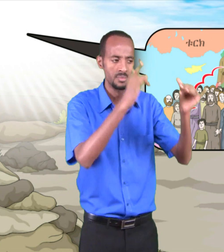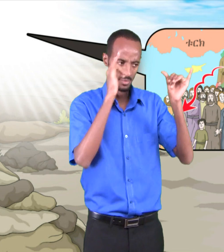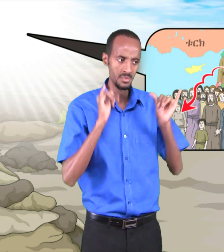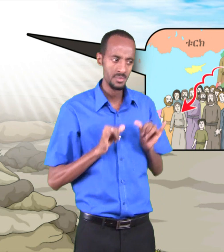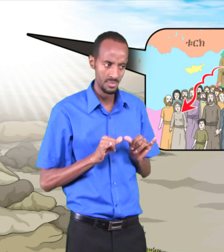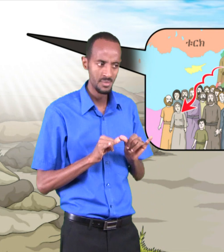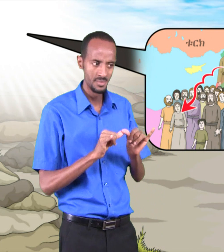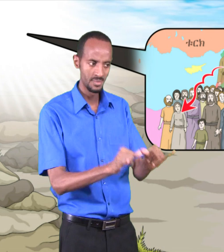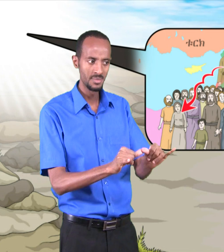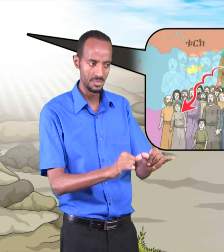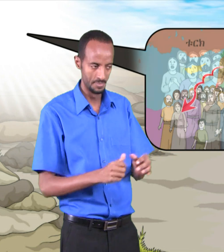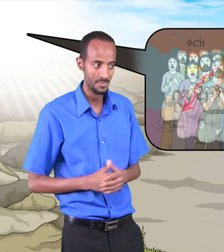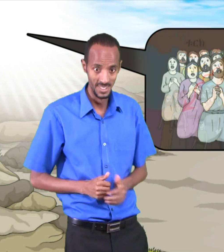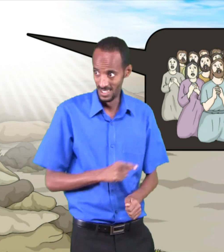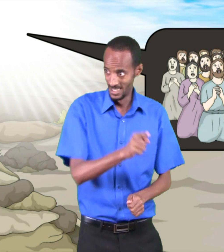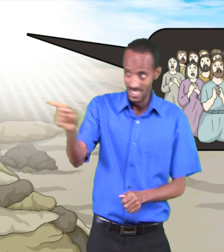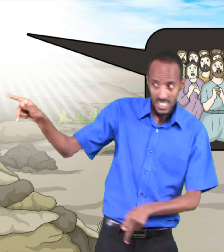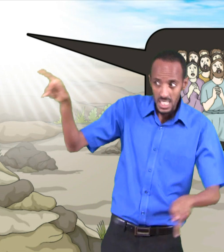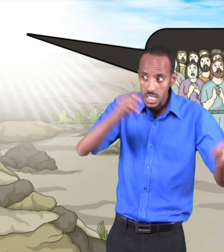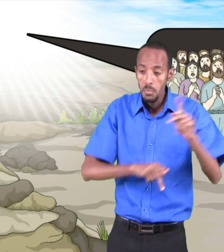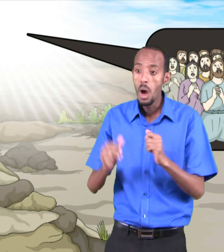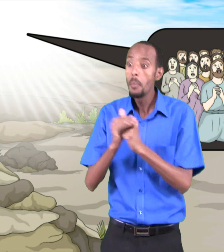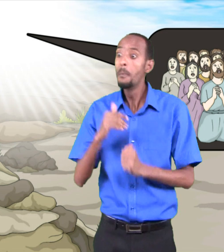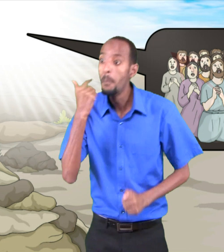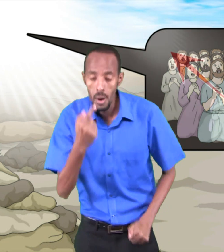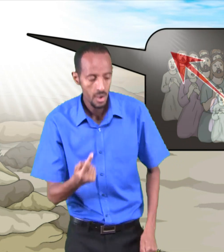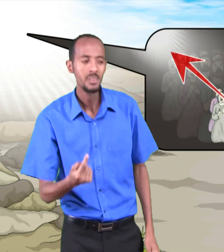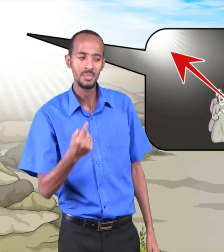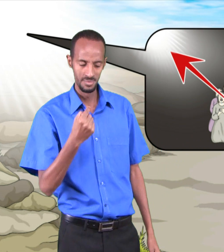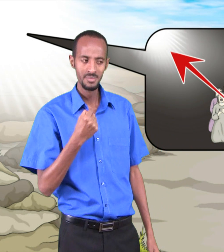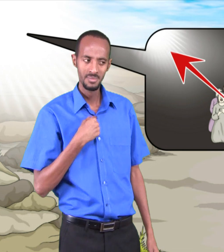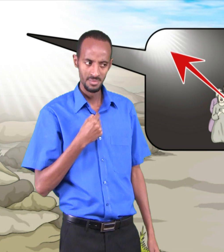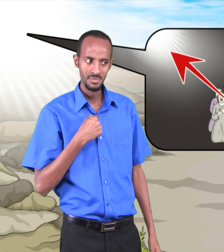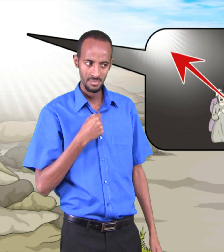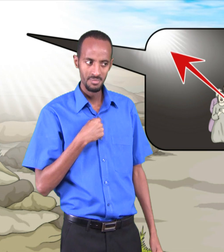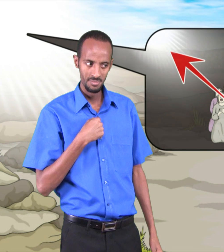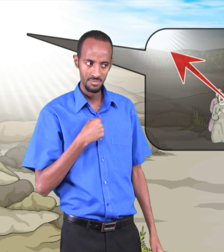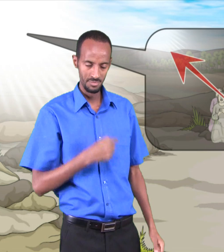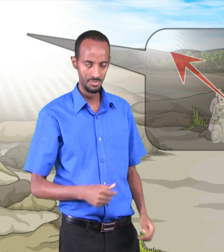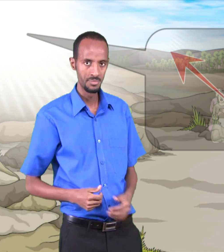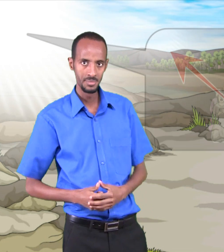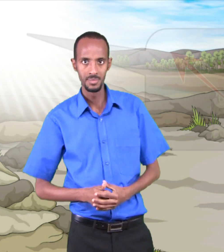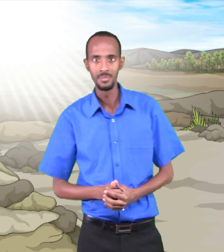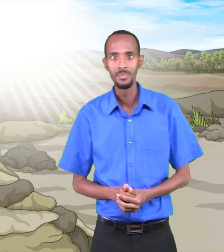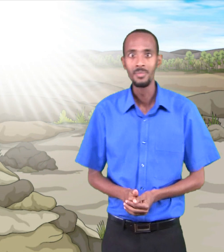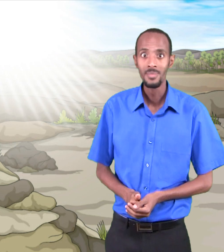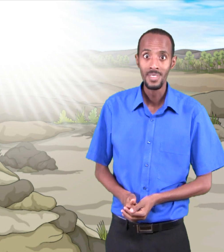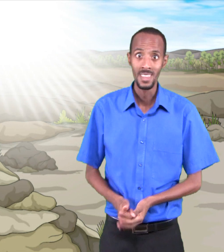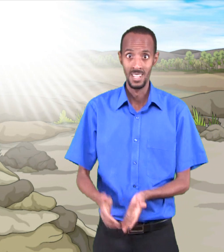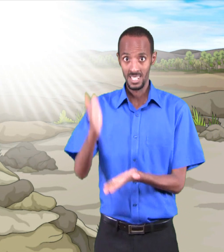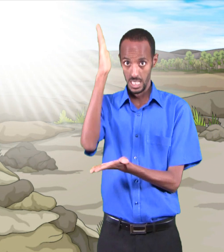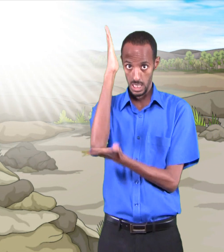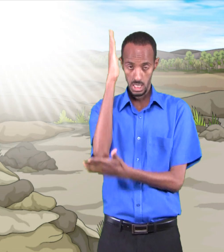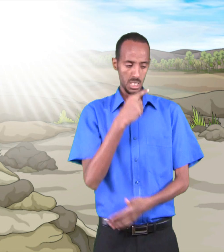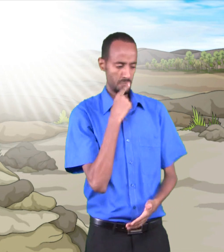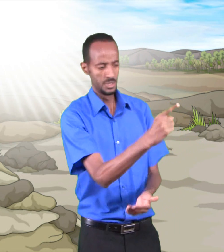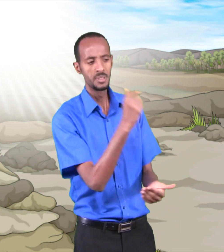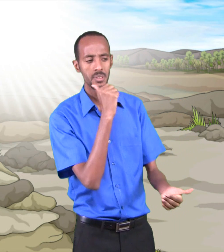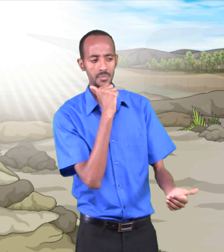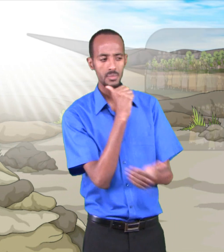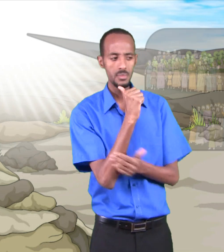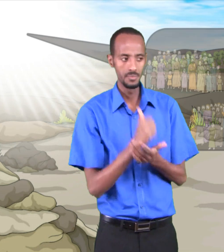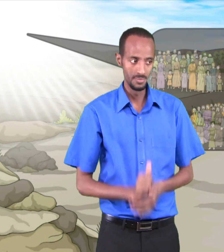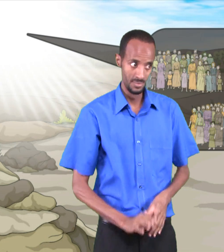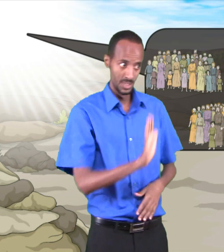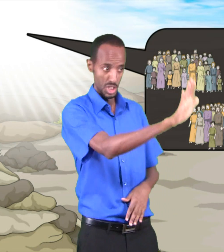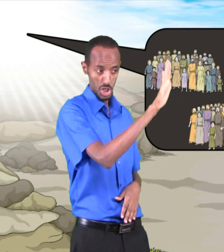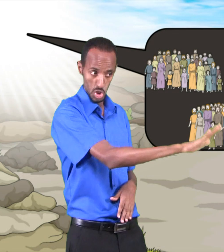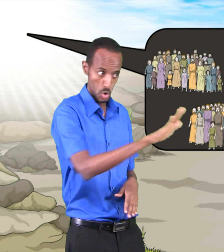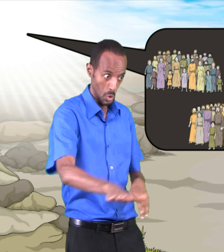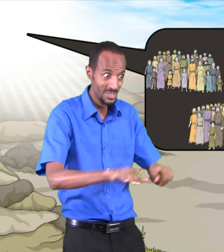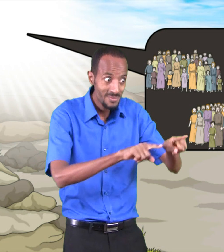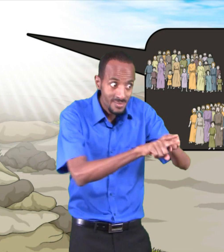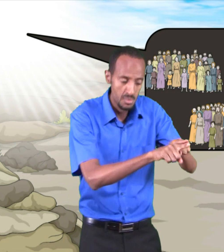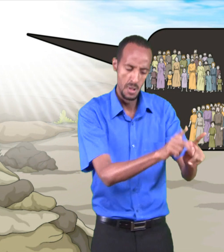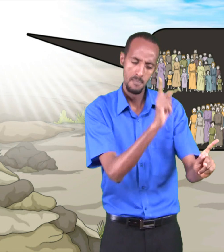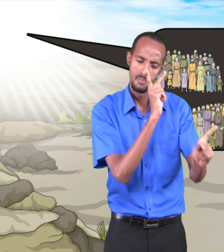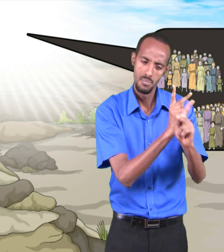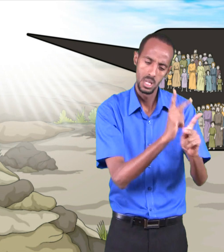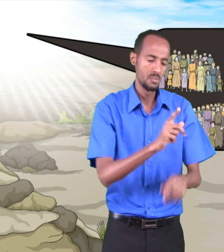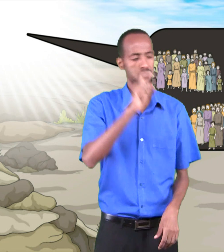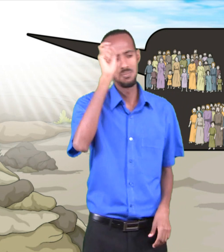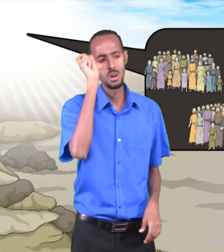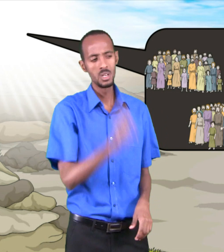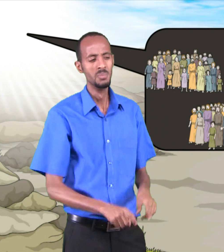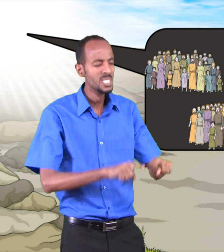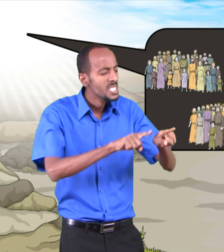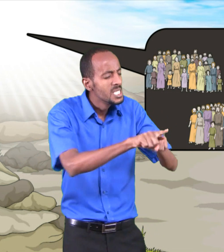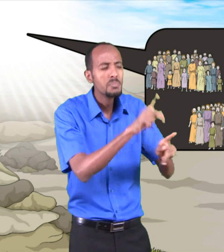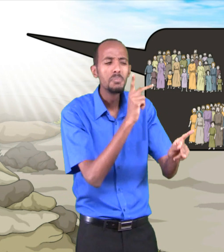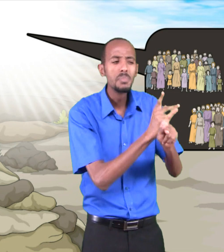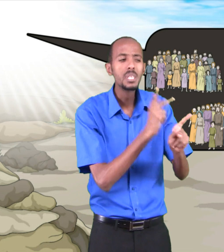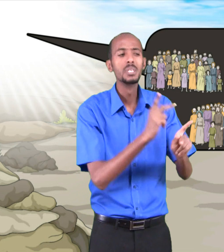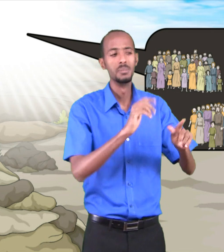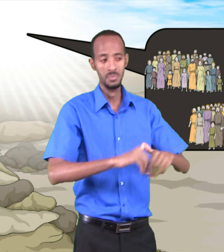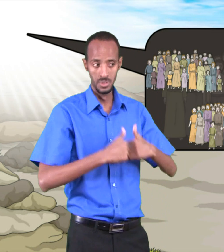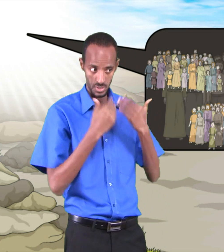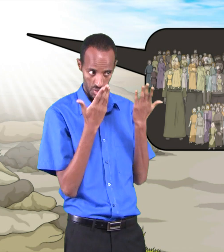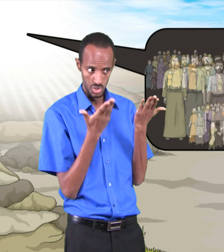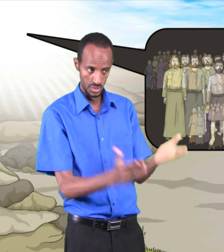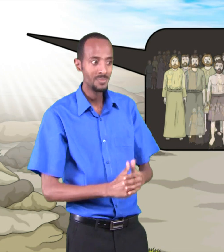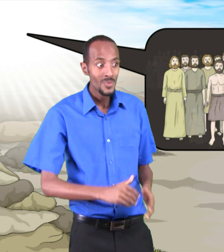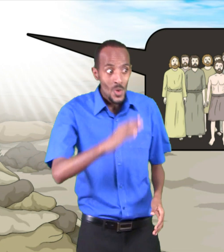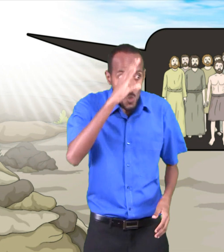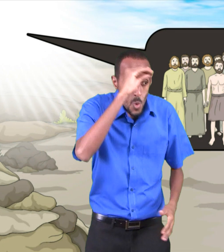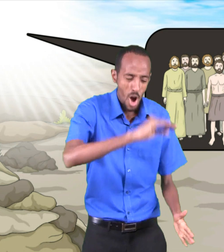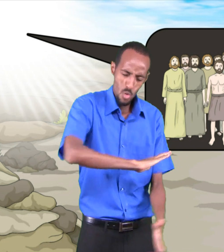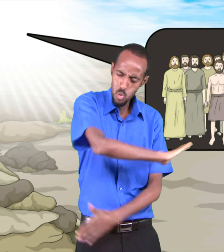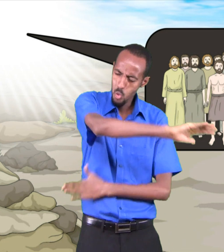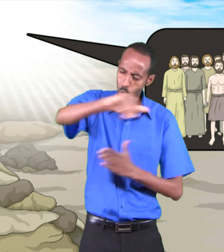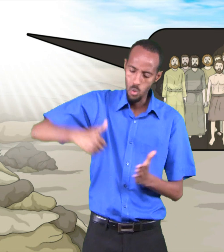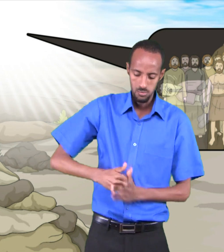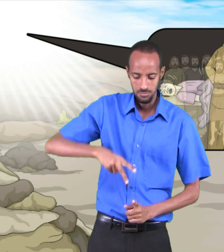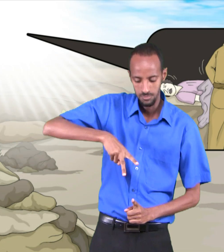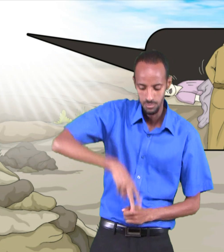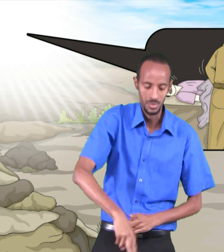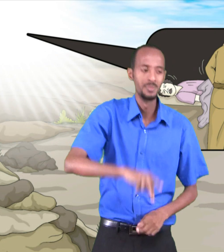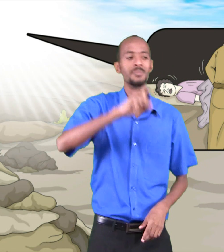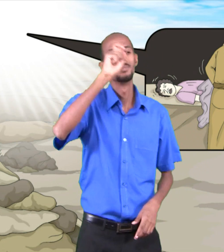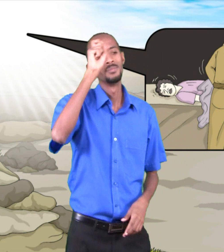and I will be their God.” God also said to Abraham, “You must keep My covenant—you and your descendants in the generations after you.